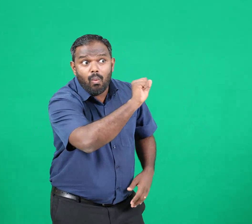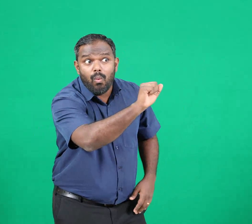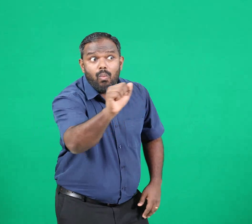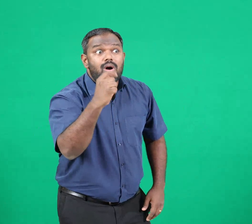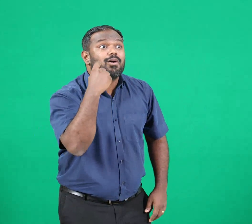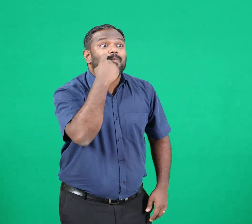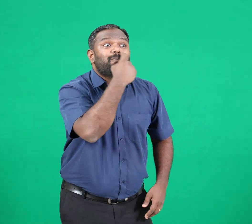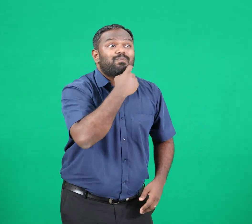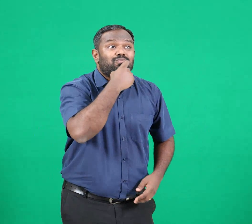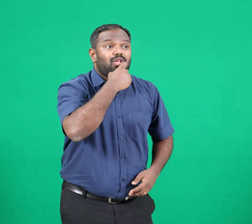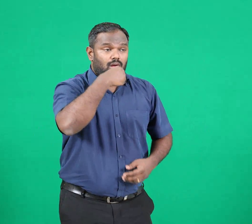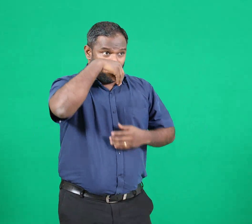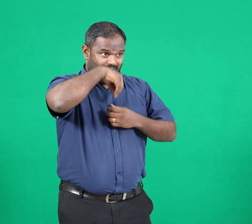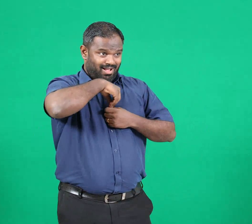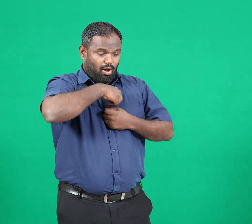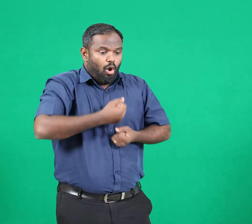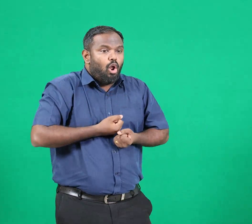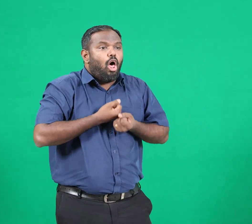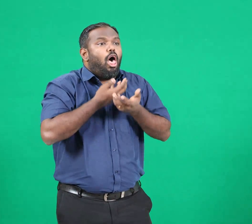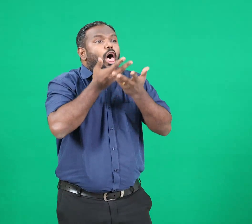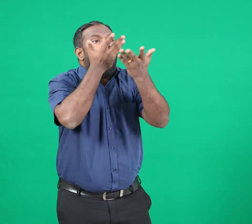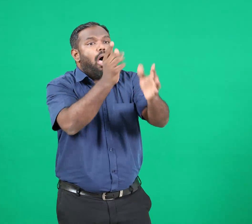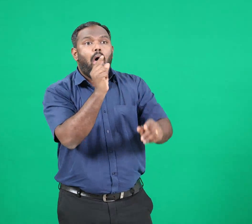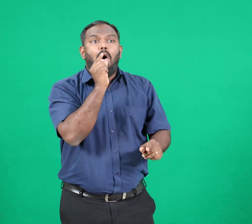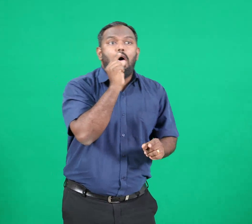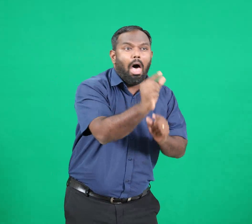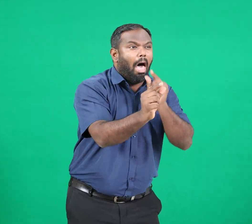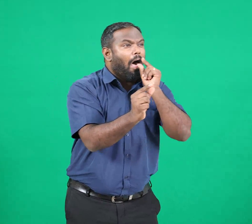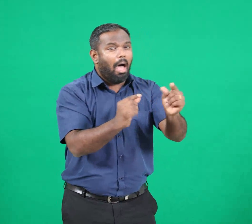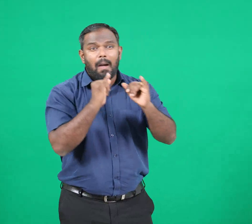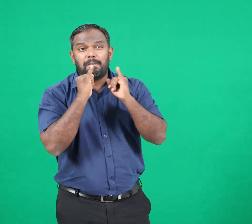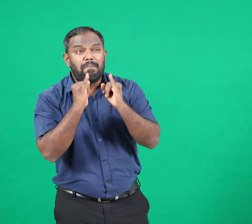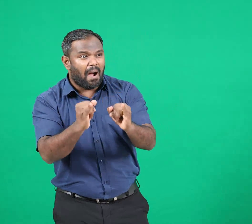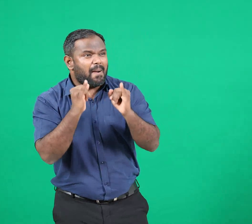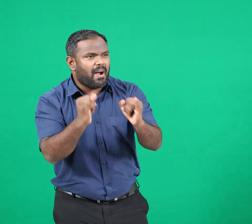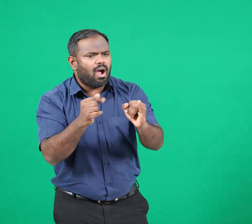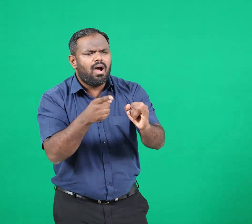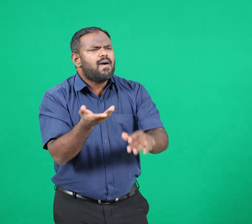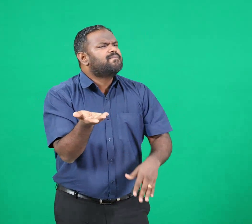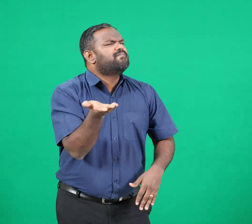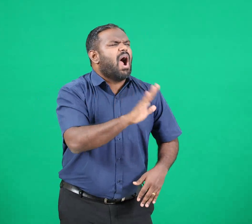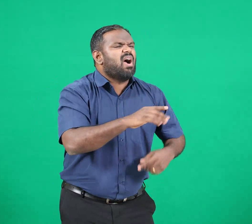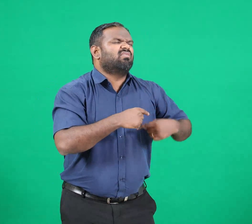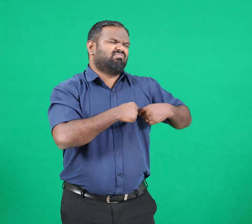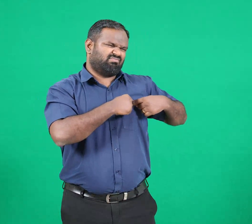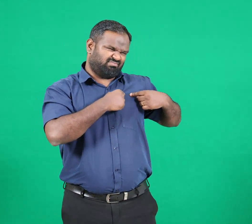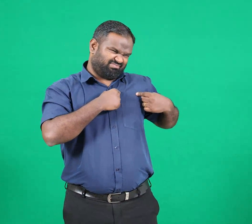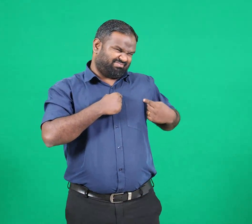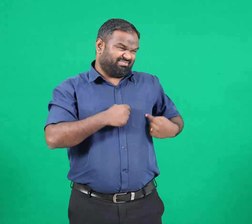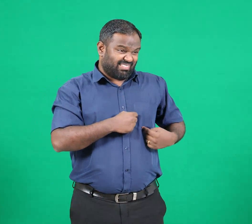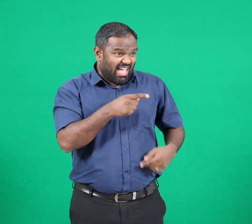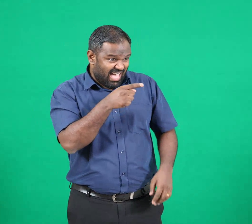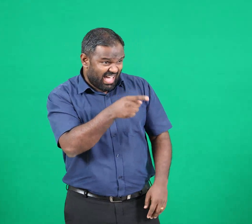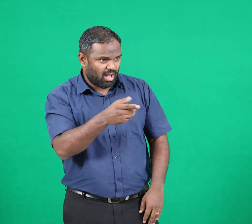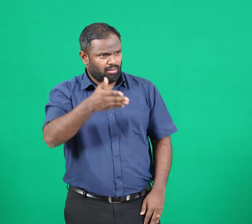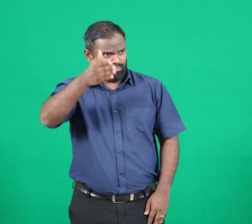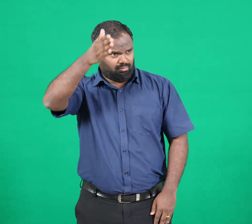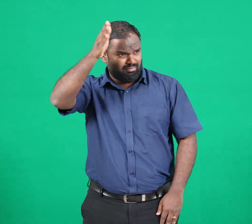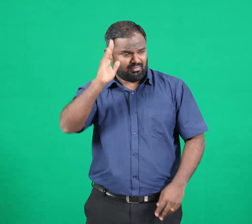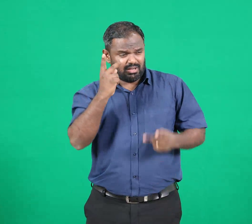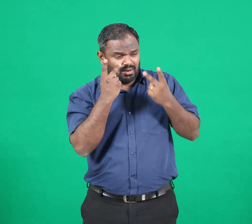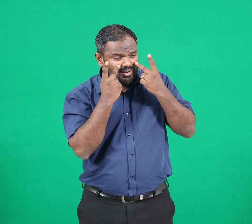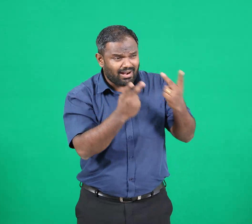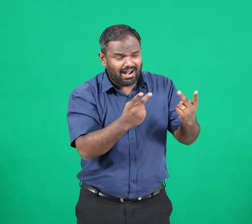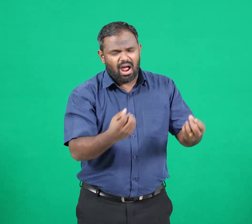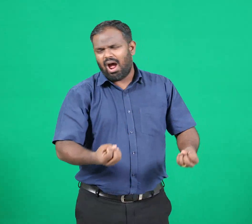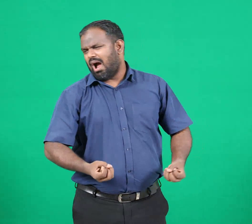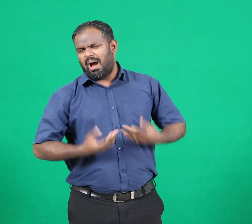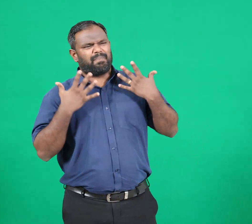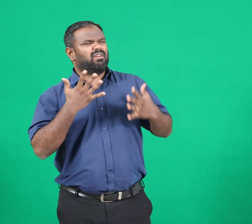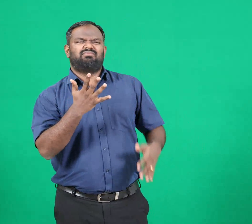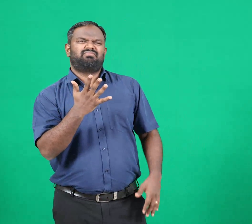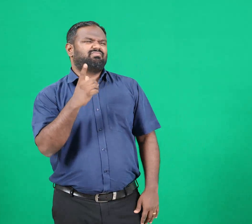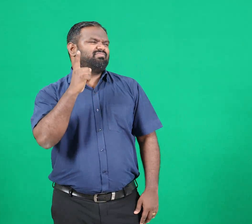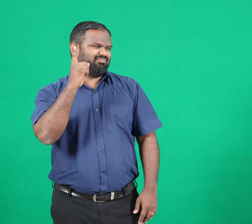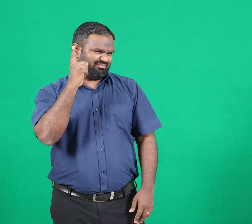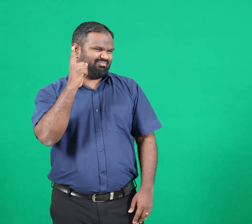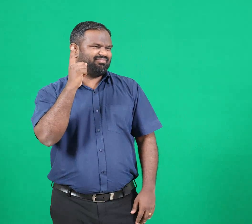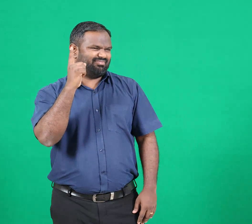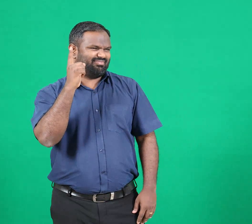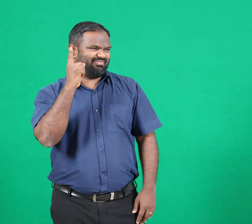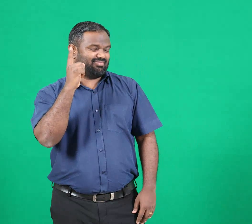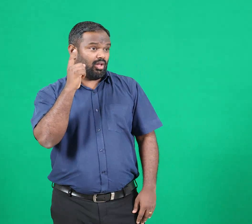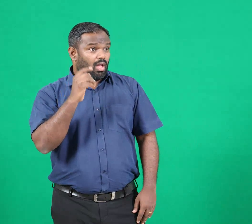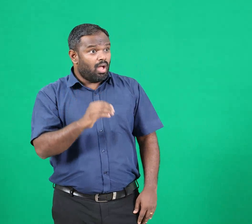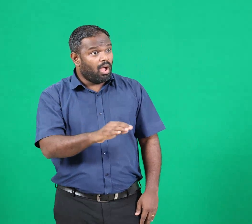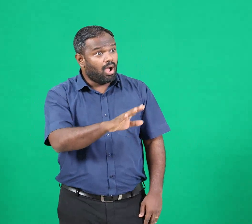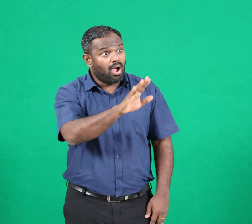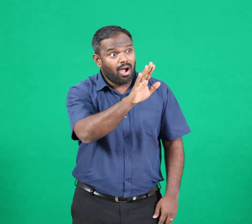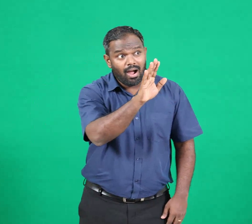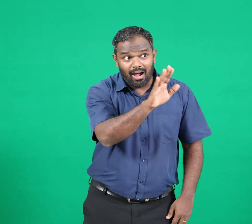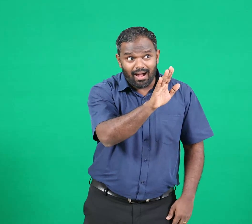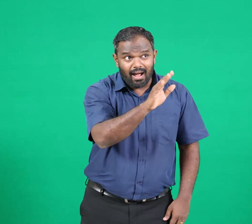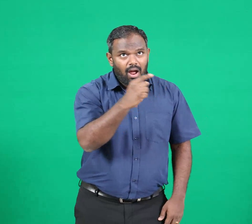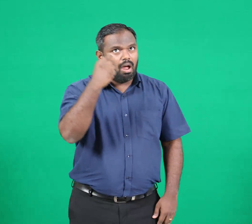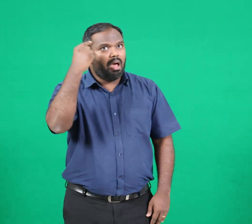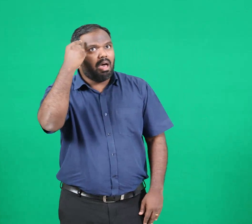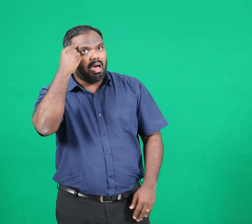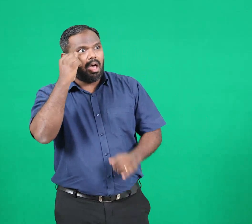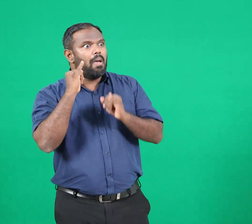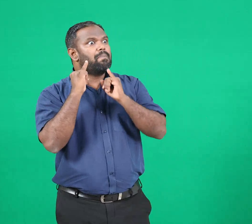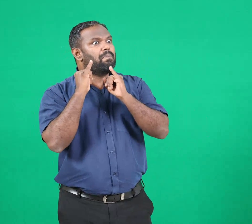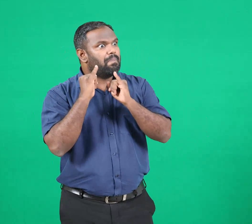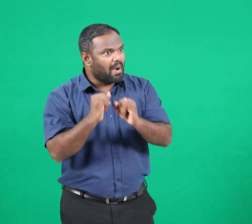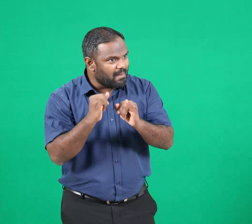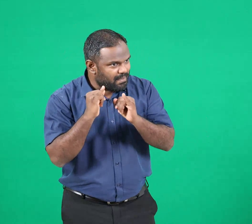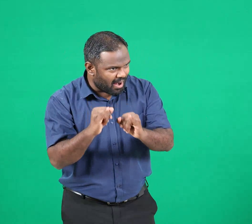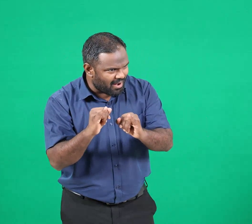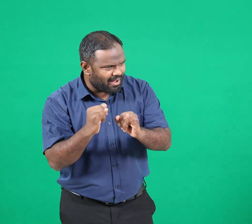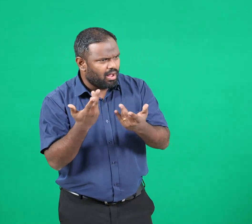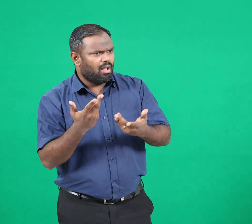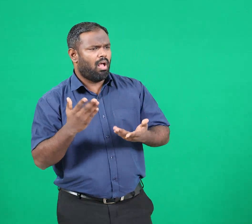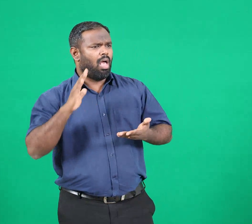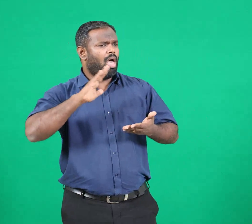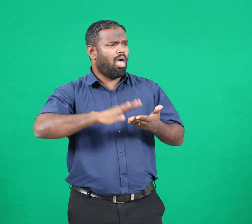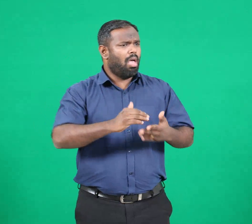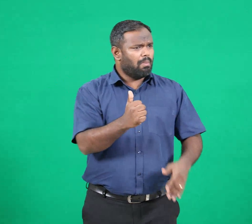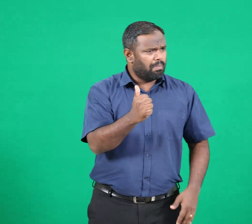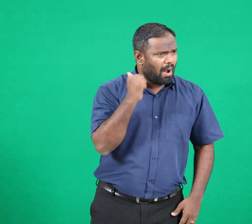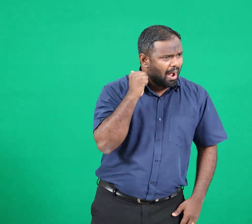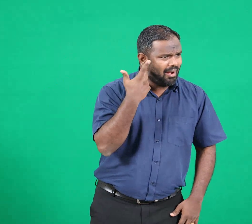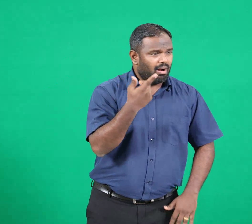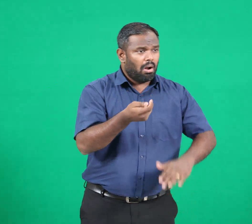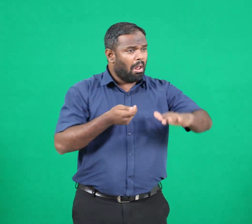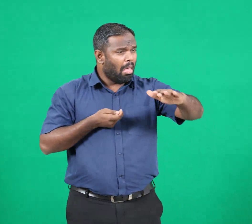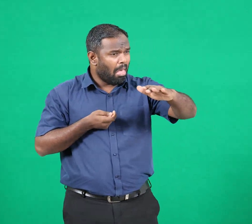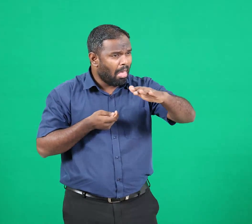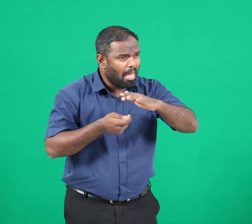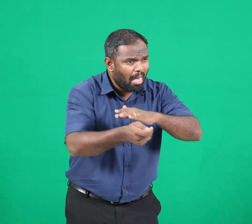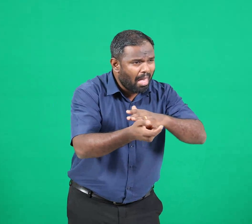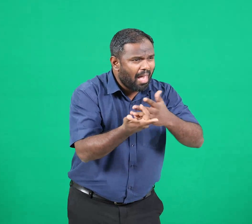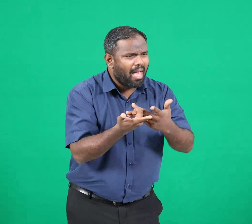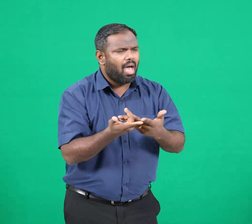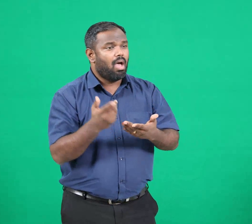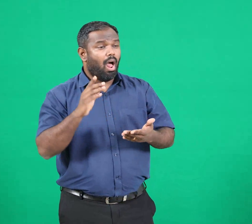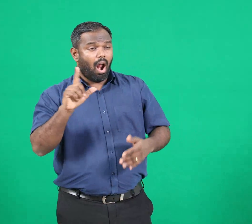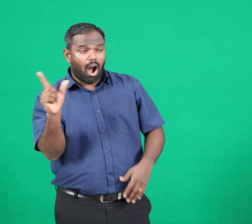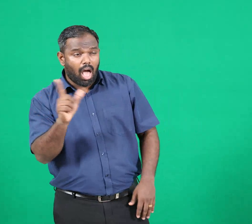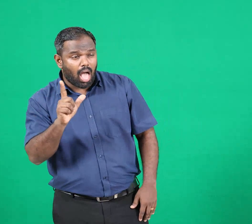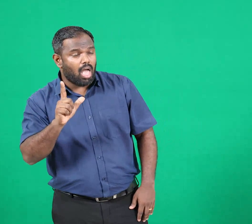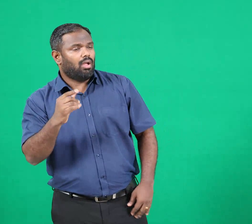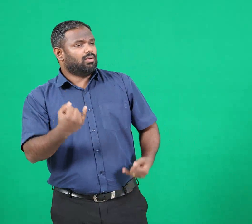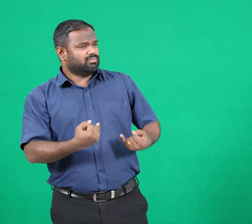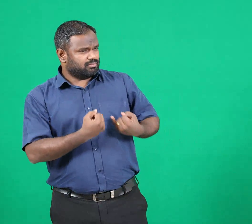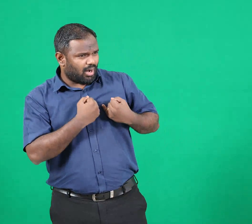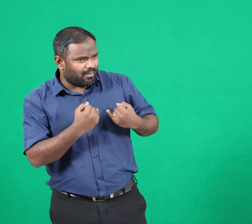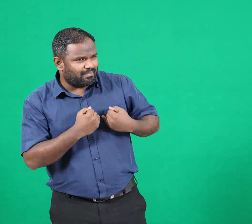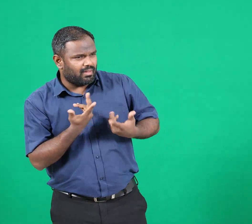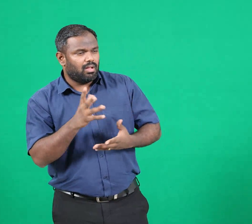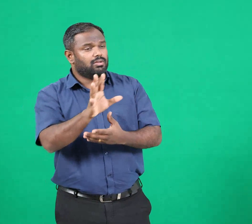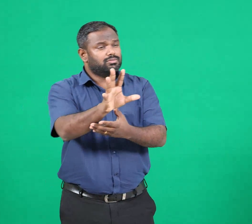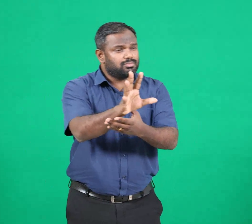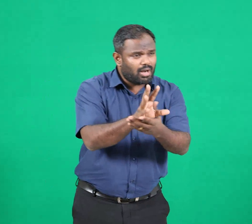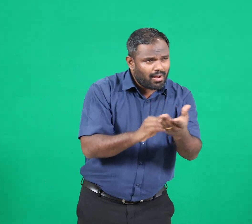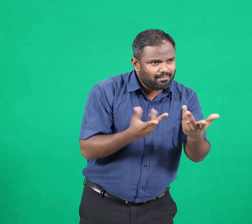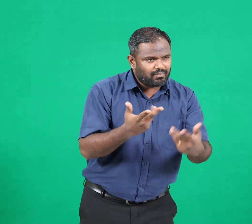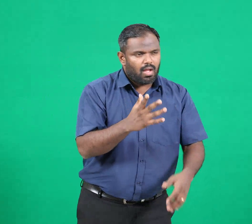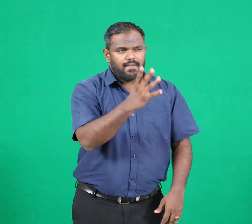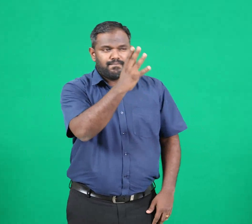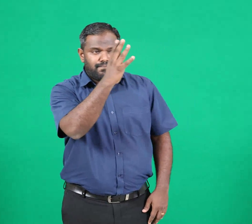But the things that come out of the mouth come from the heart, and these things defile a man.